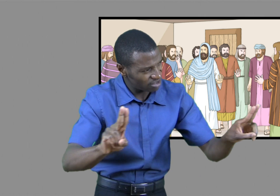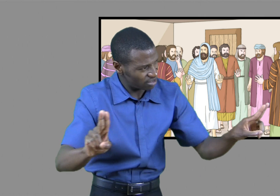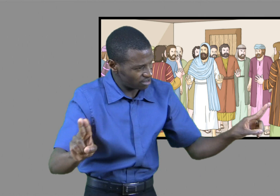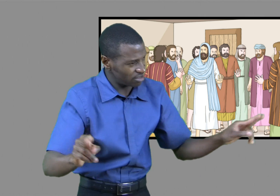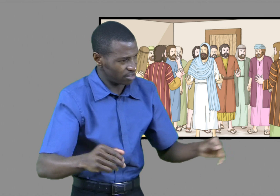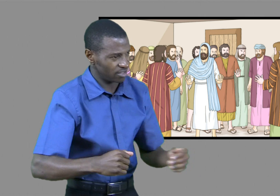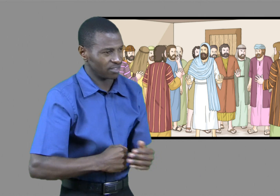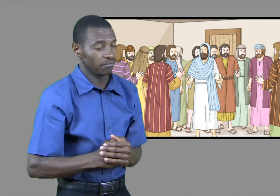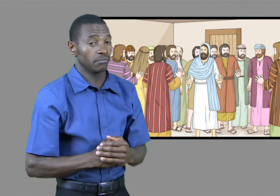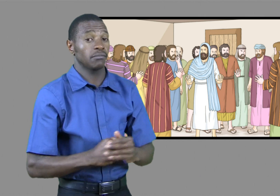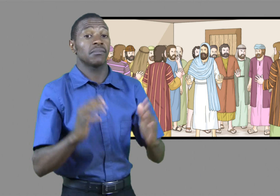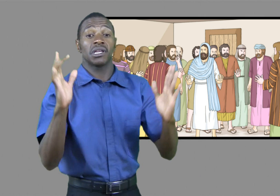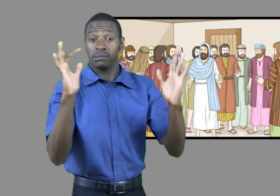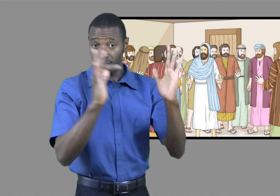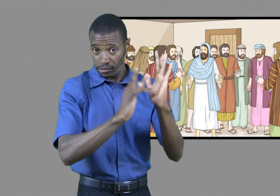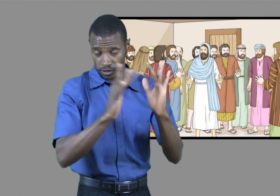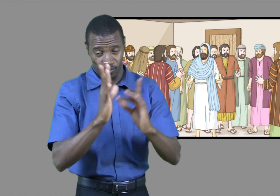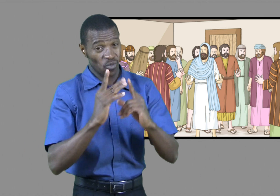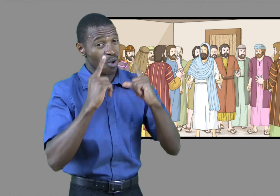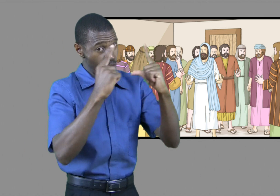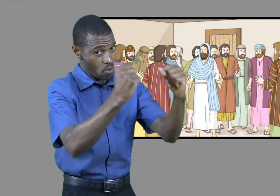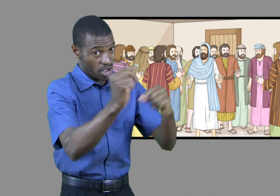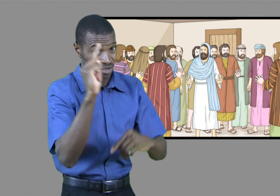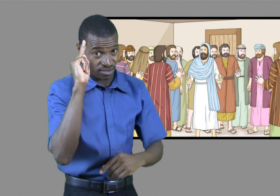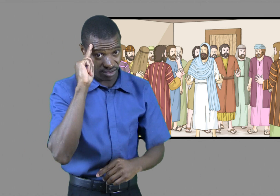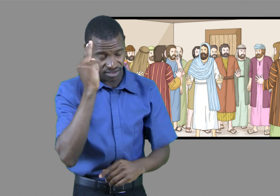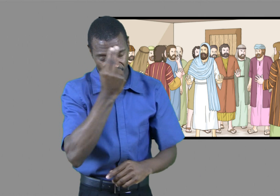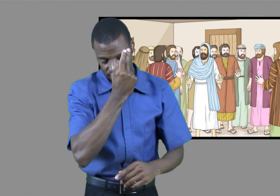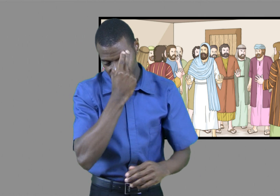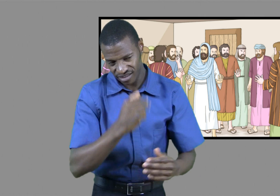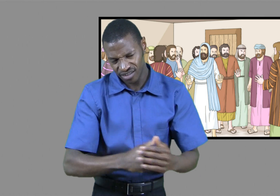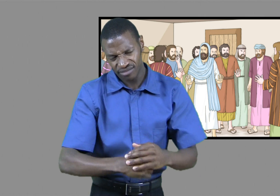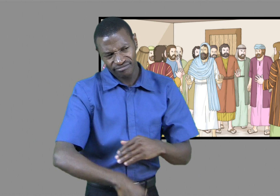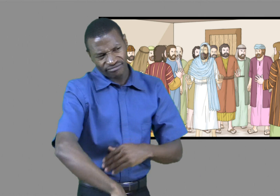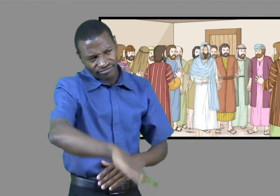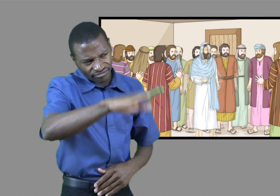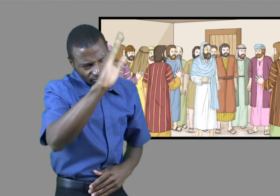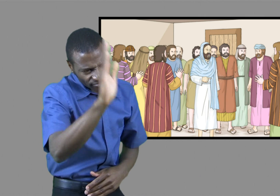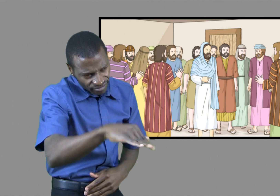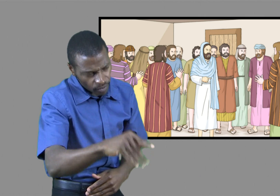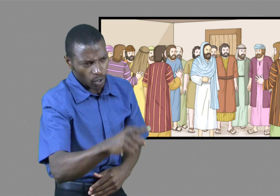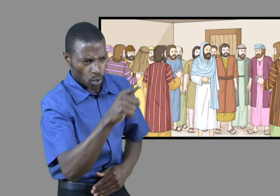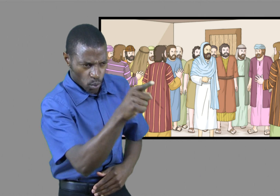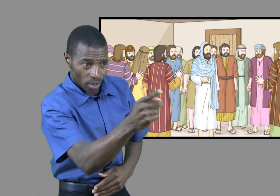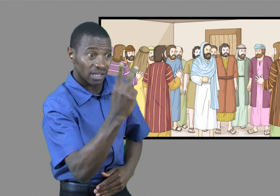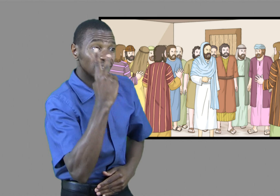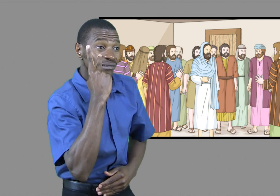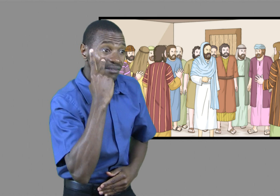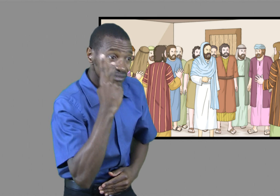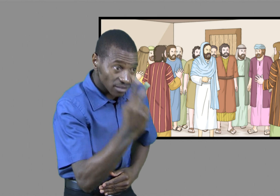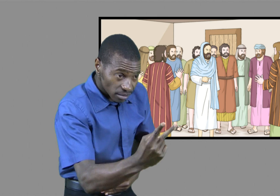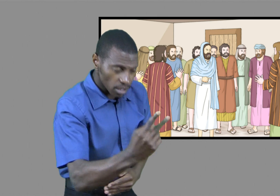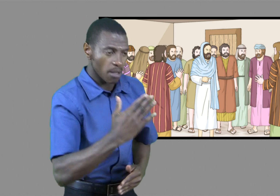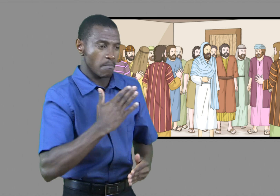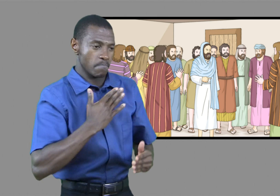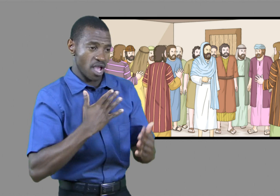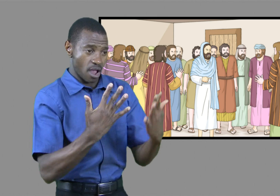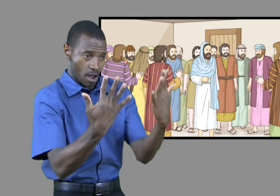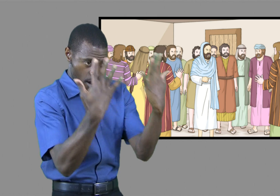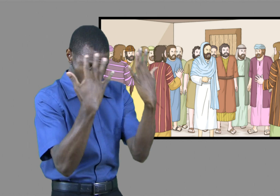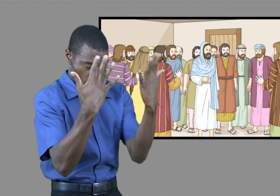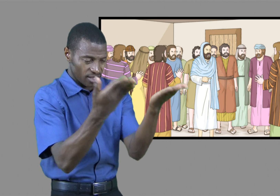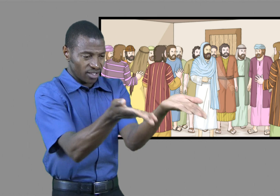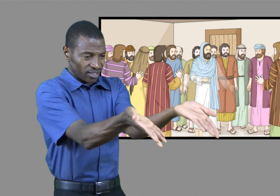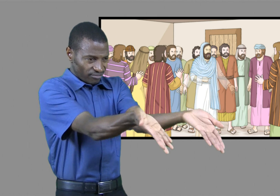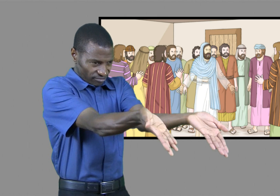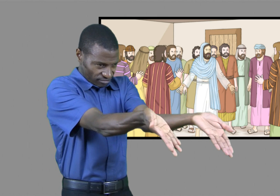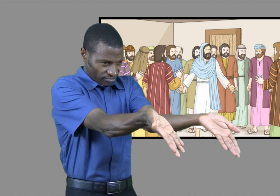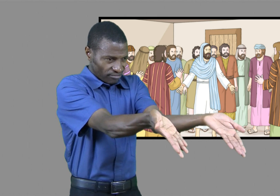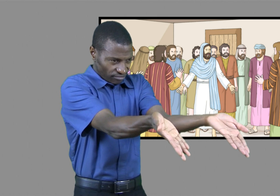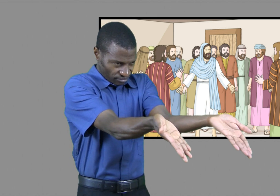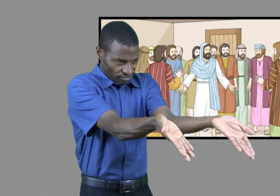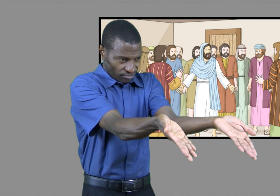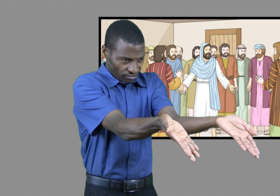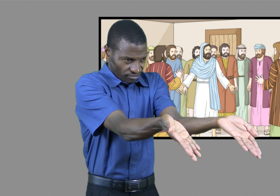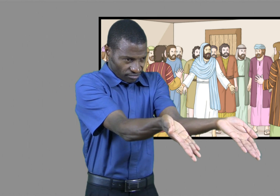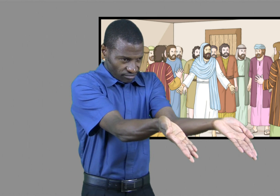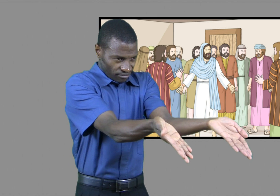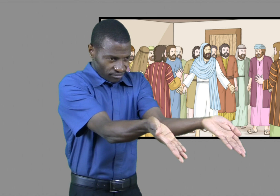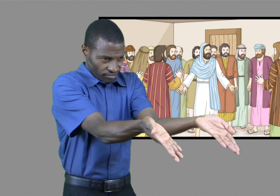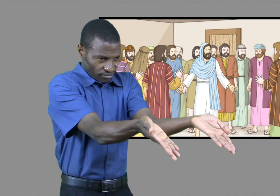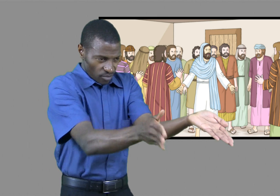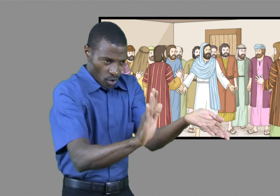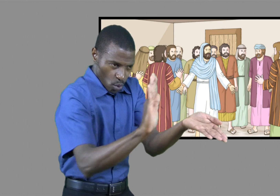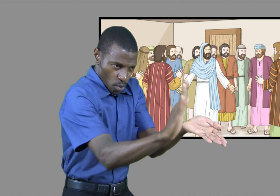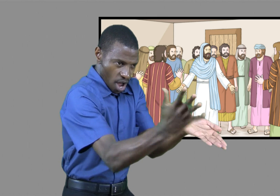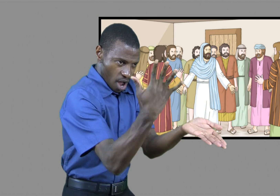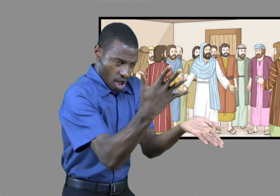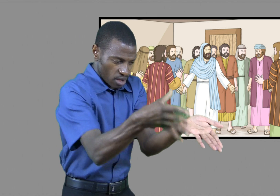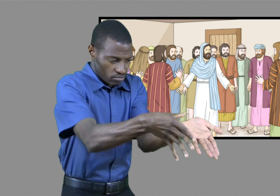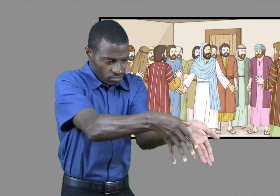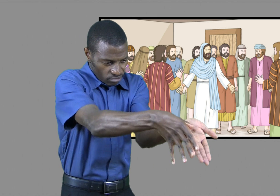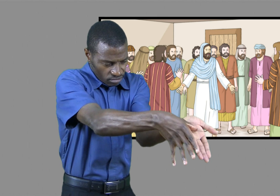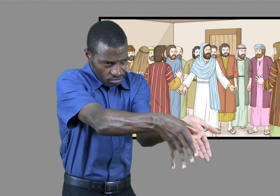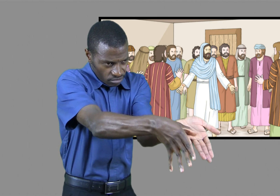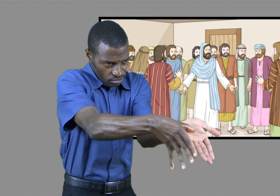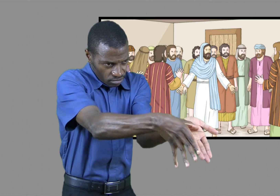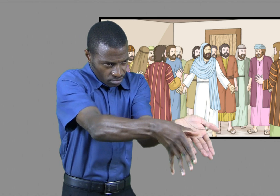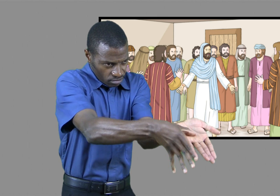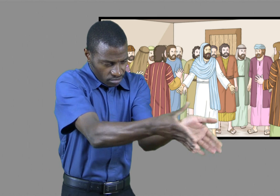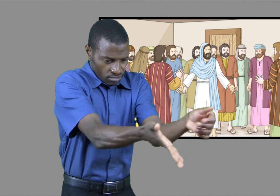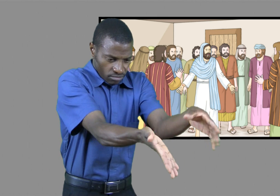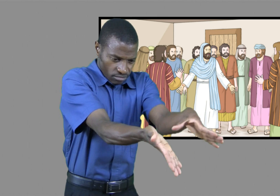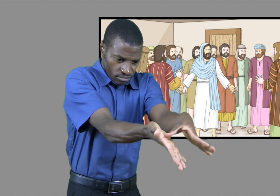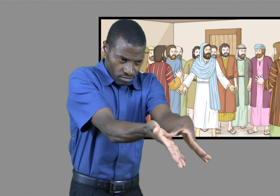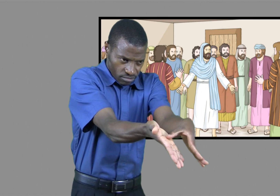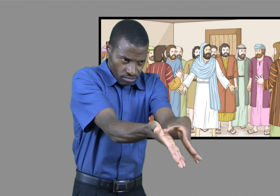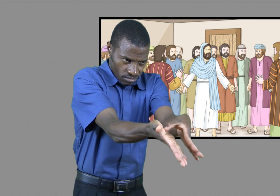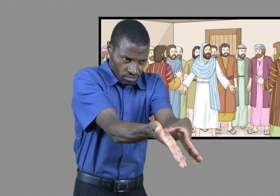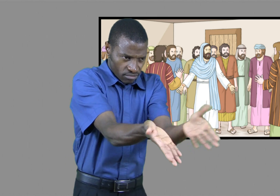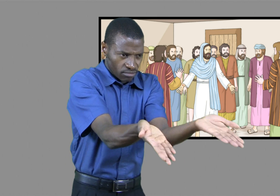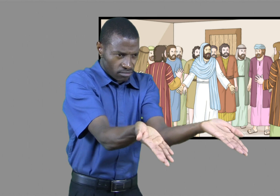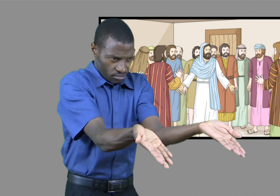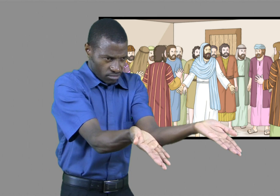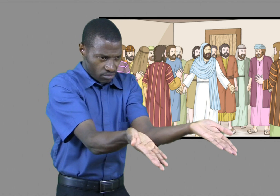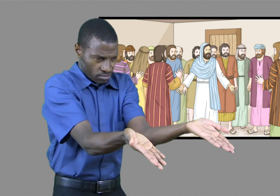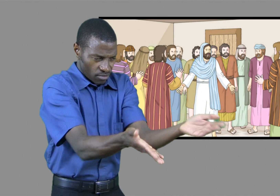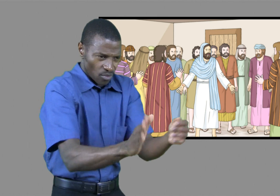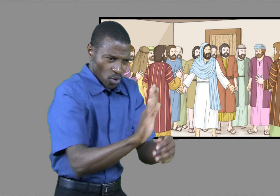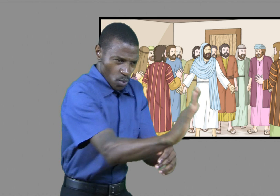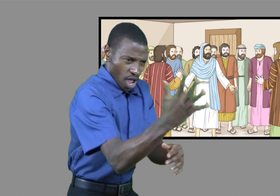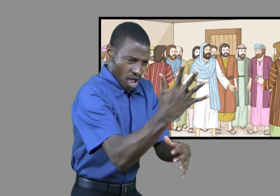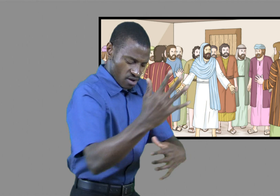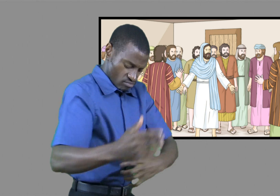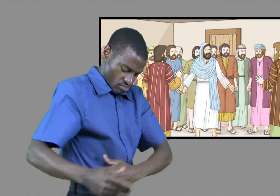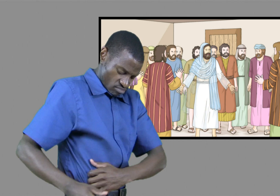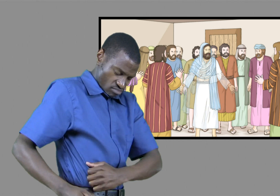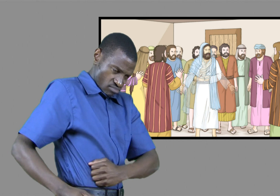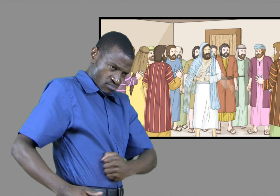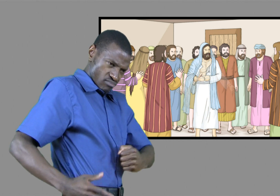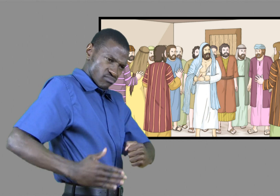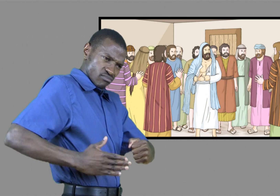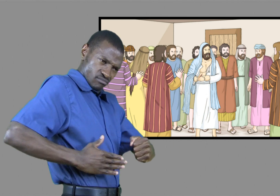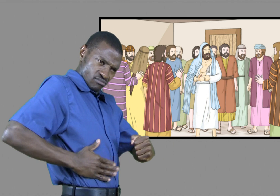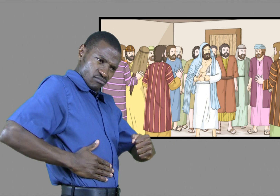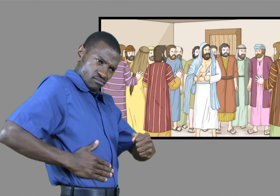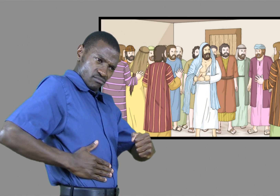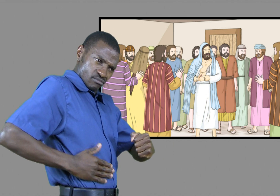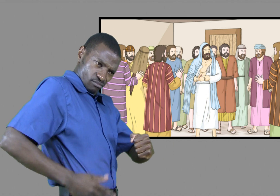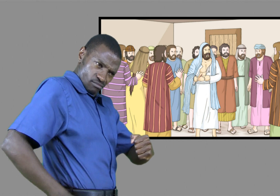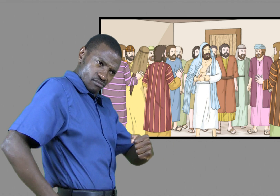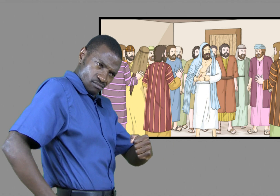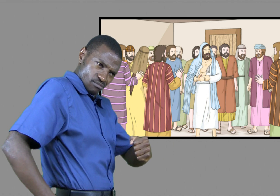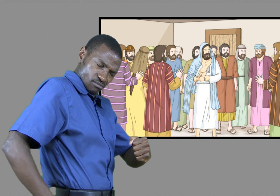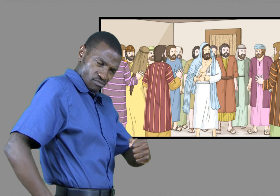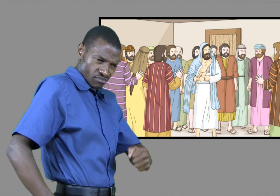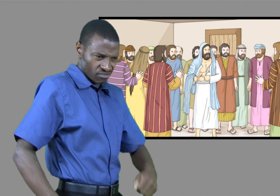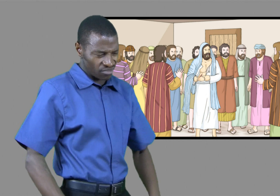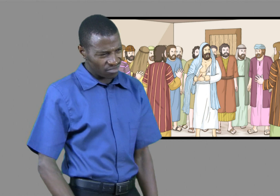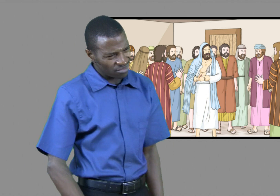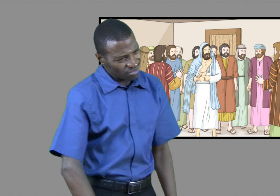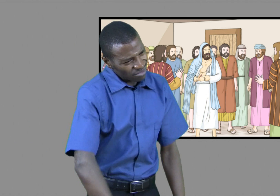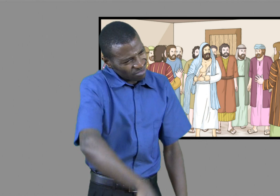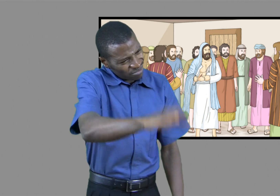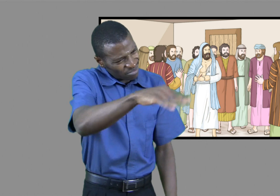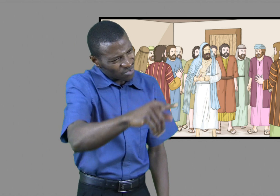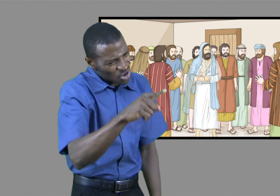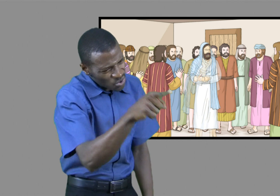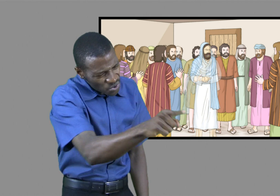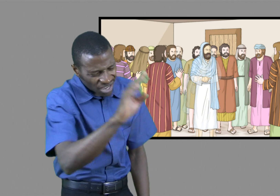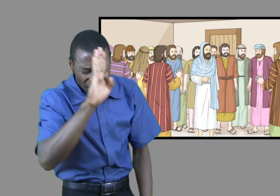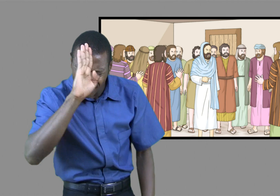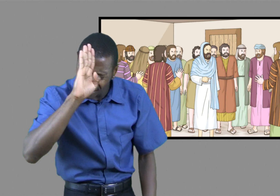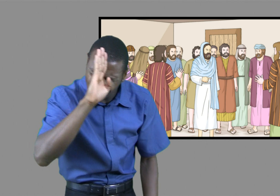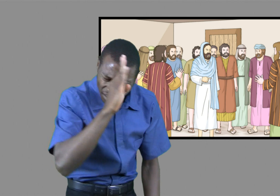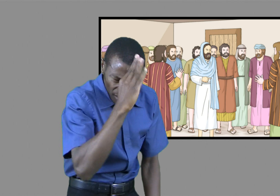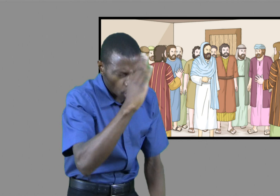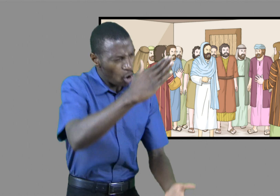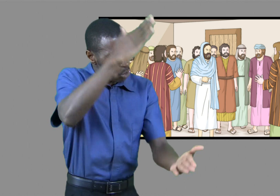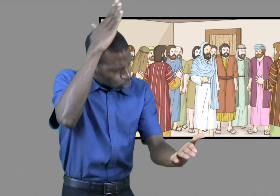Then Jesus said to Thomas, “Put your finger here and look at My hands.